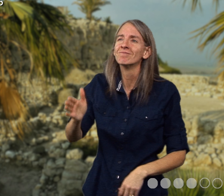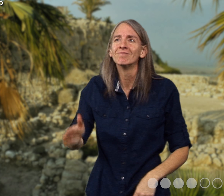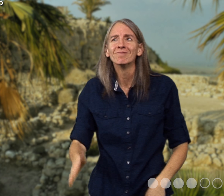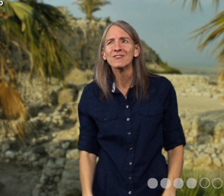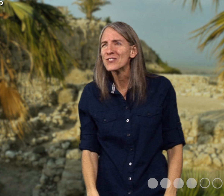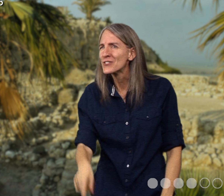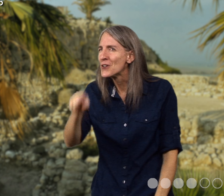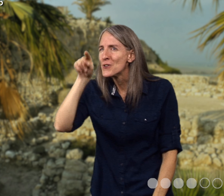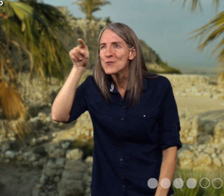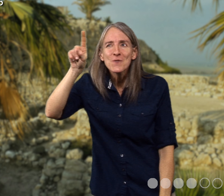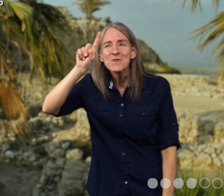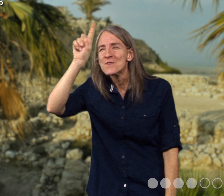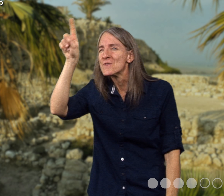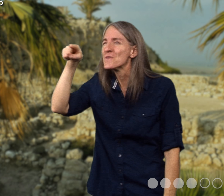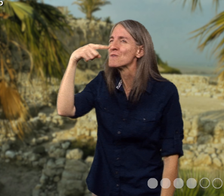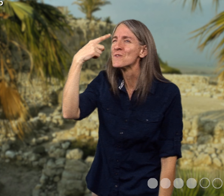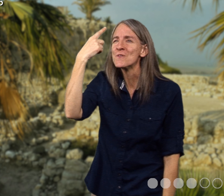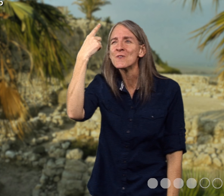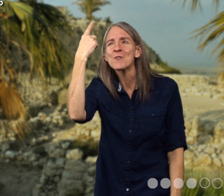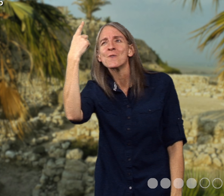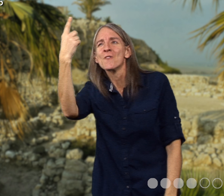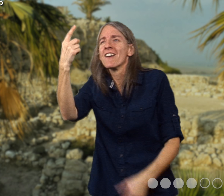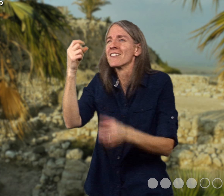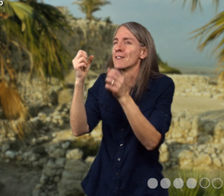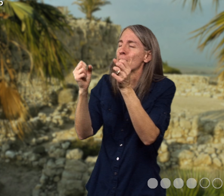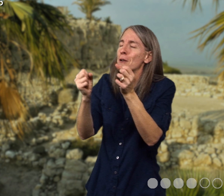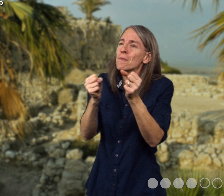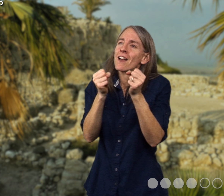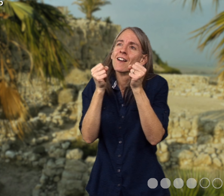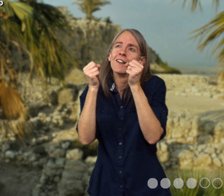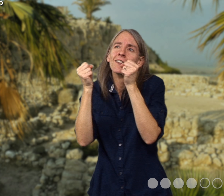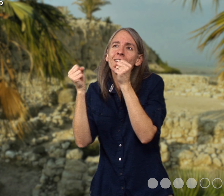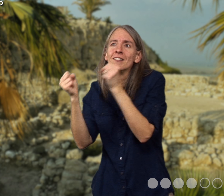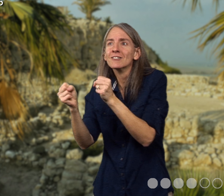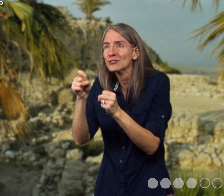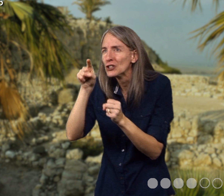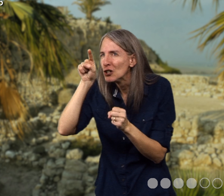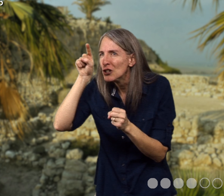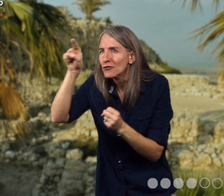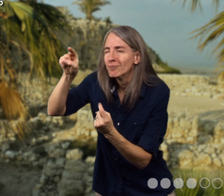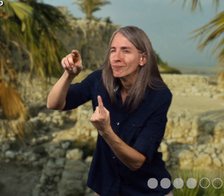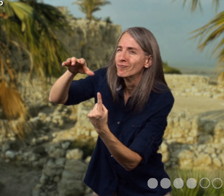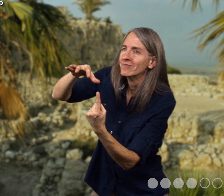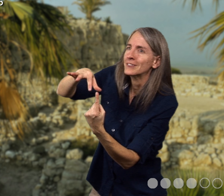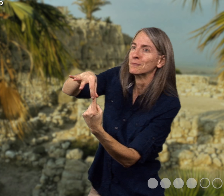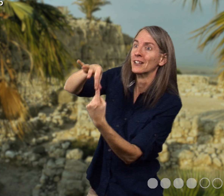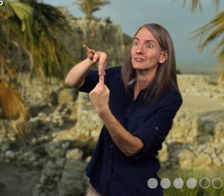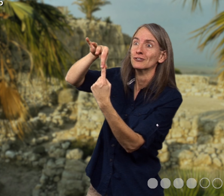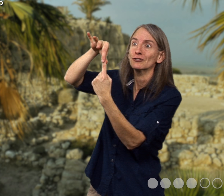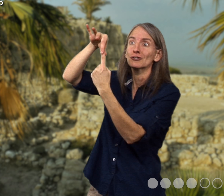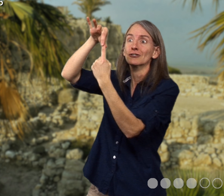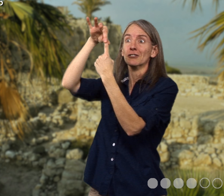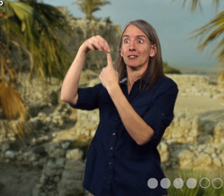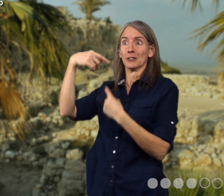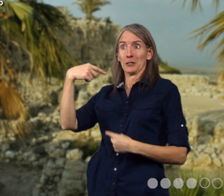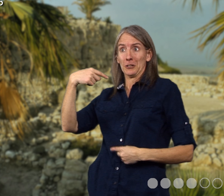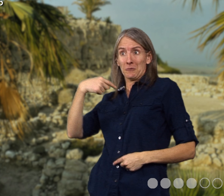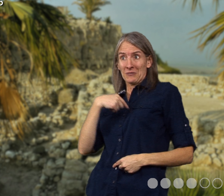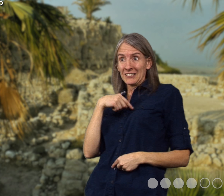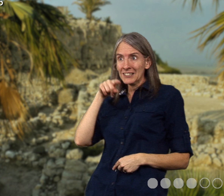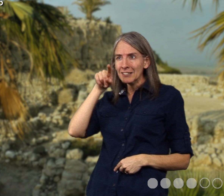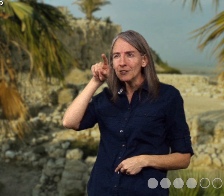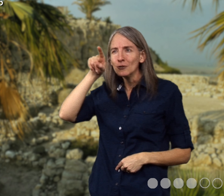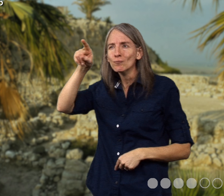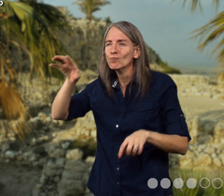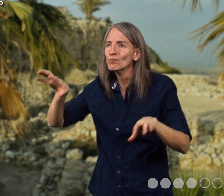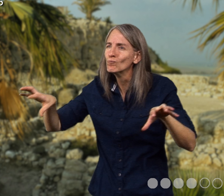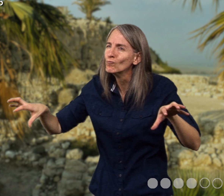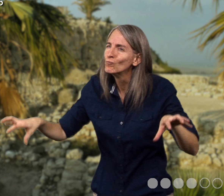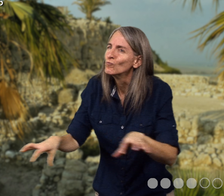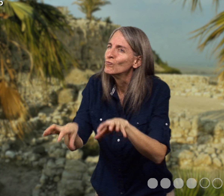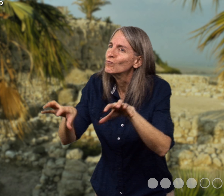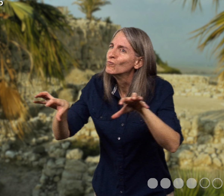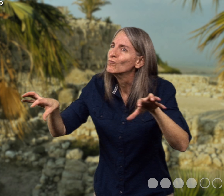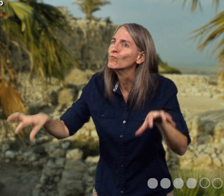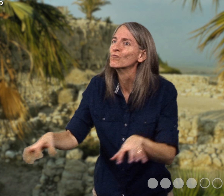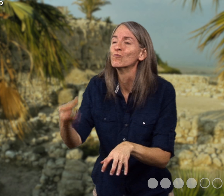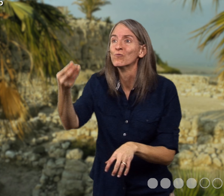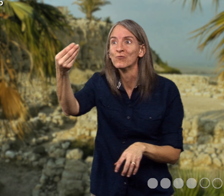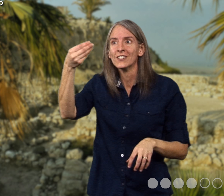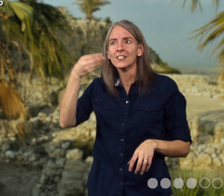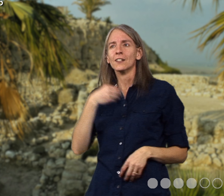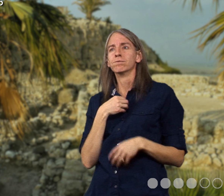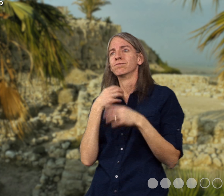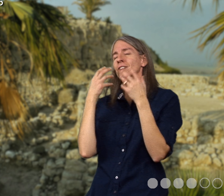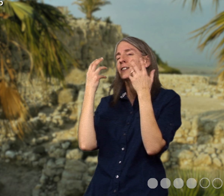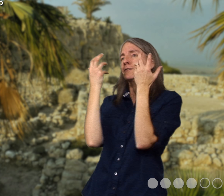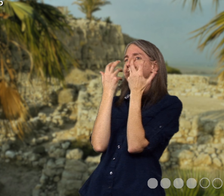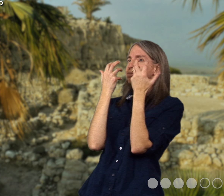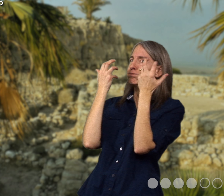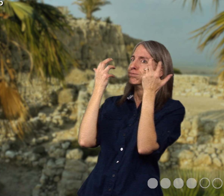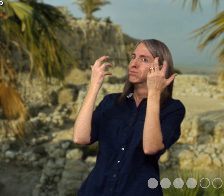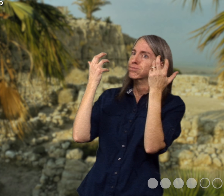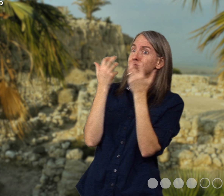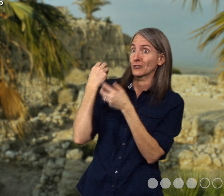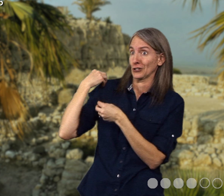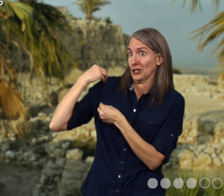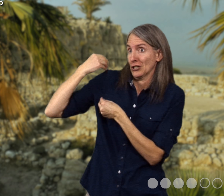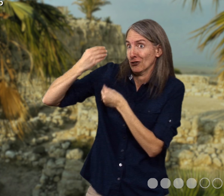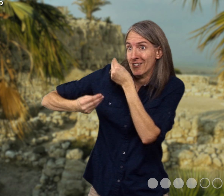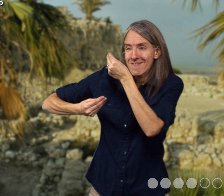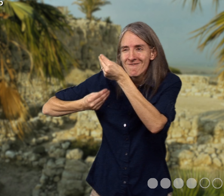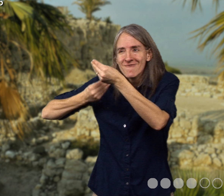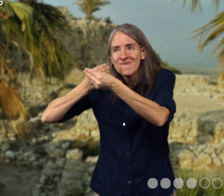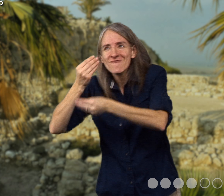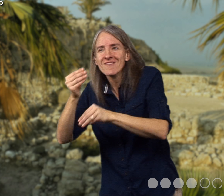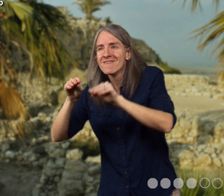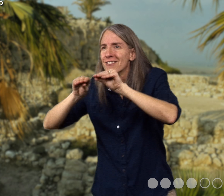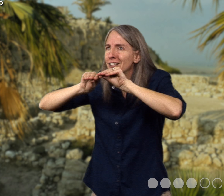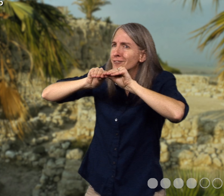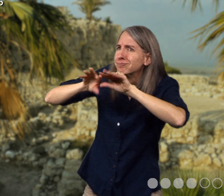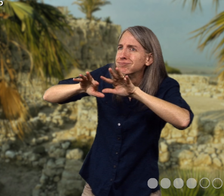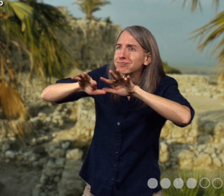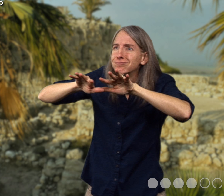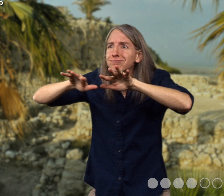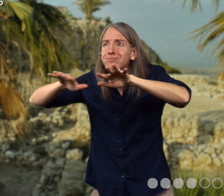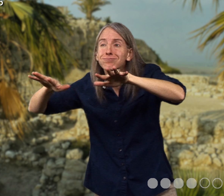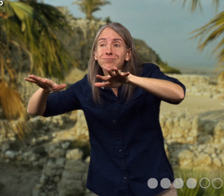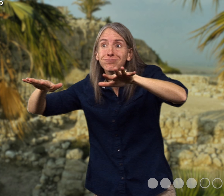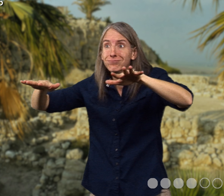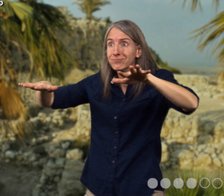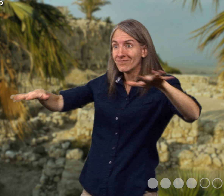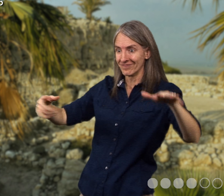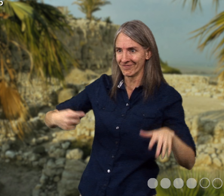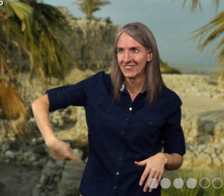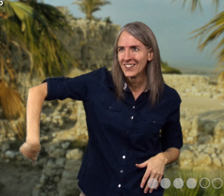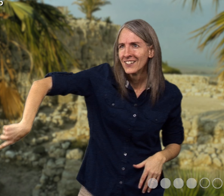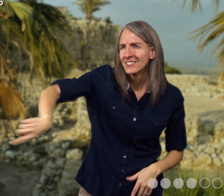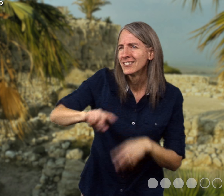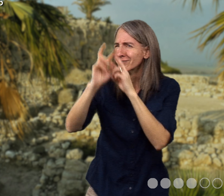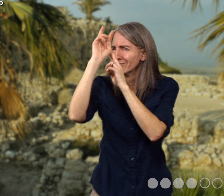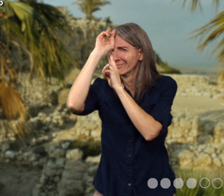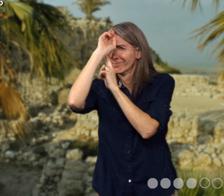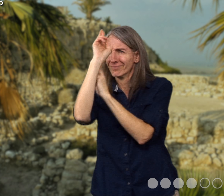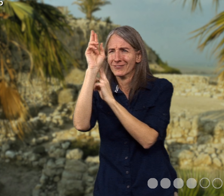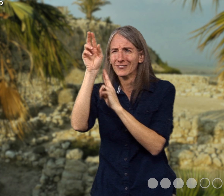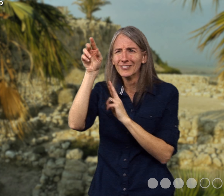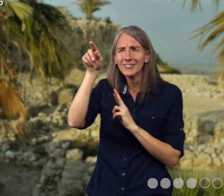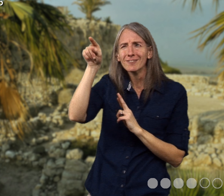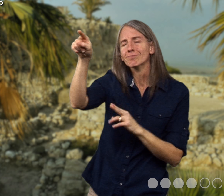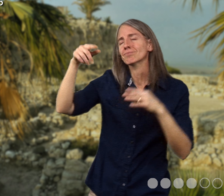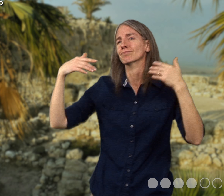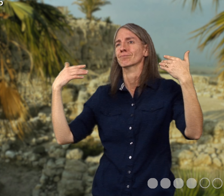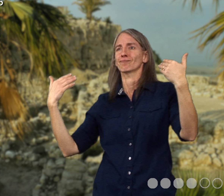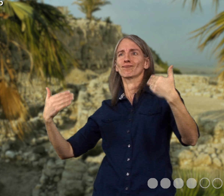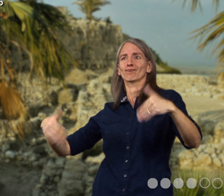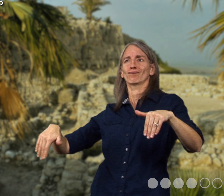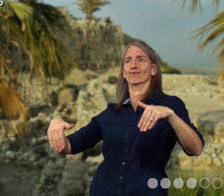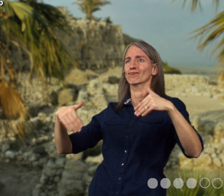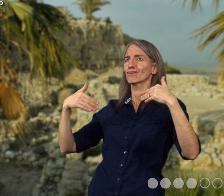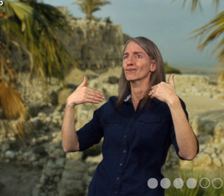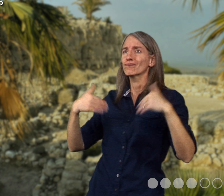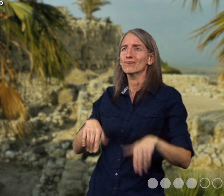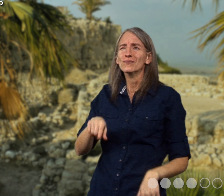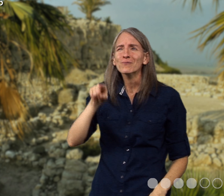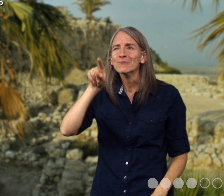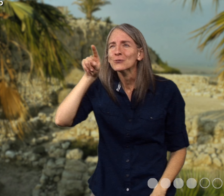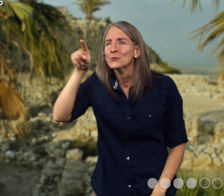He has scattered those who are proud in the thoughts of their hearts.